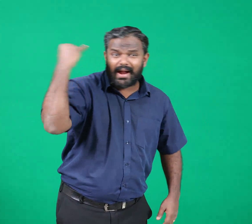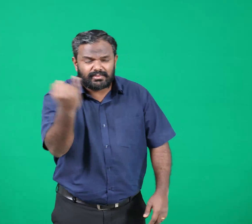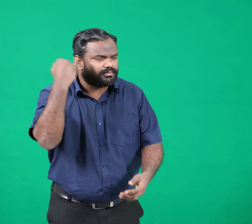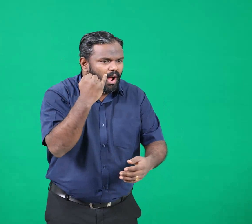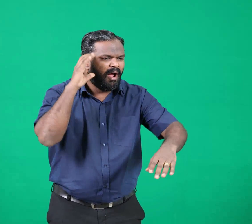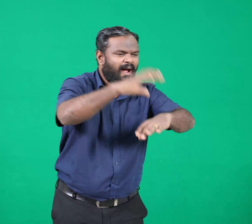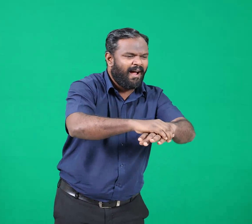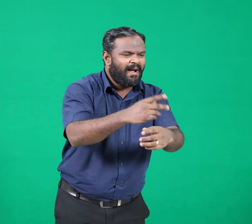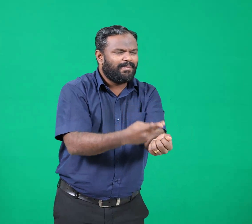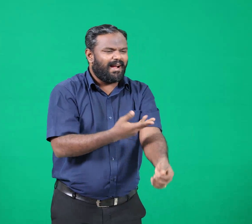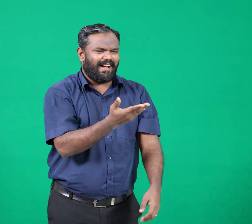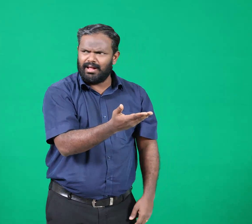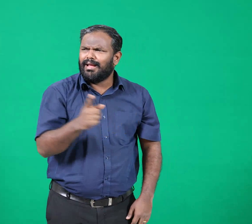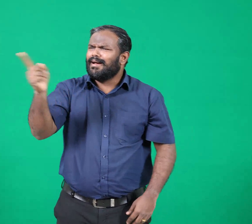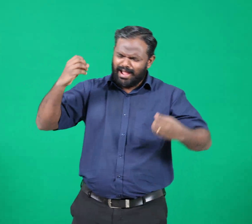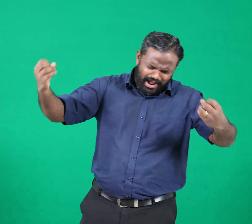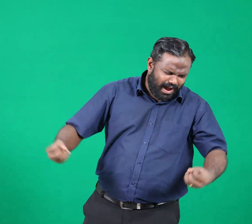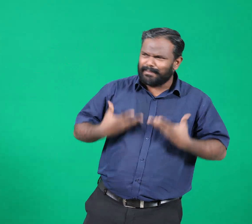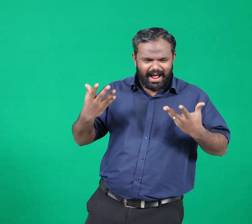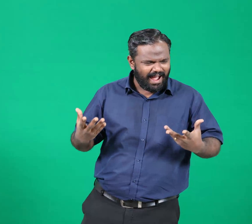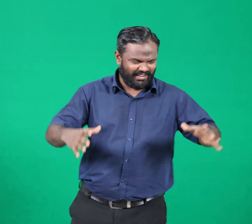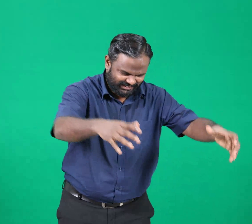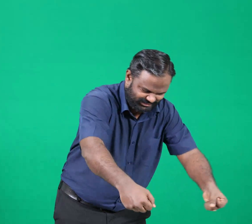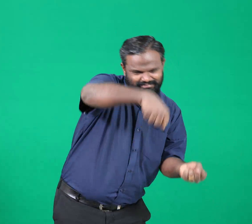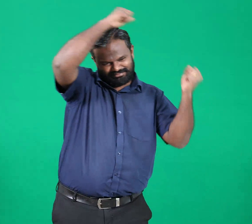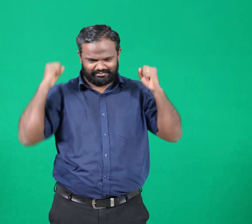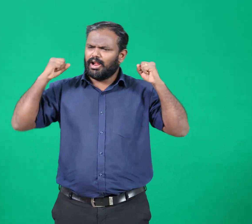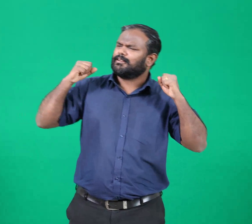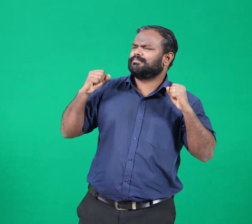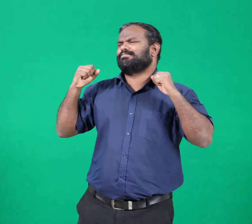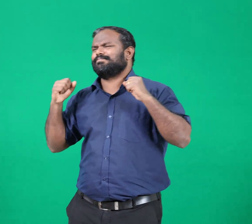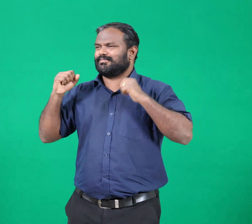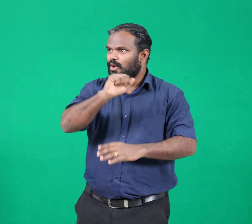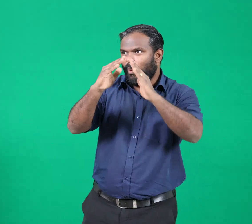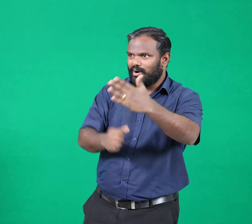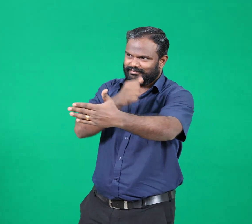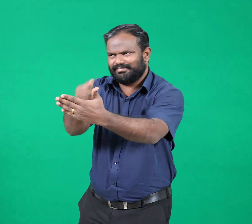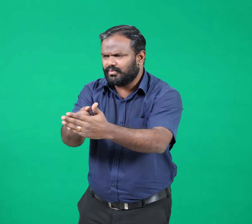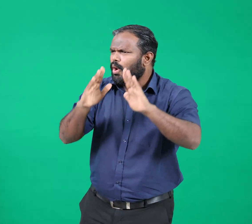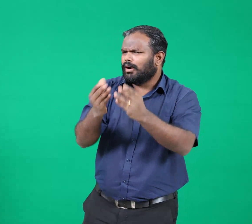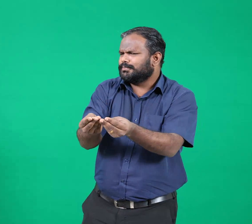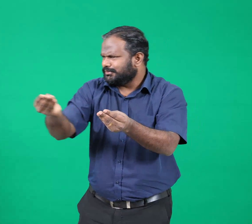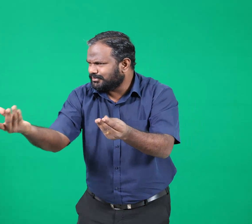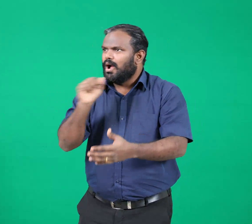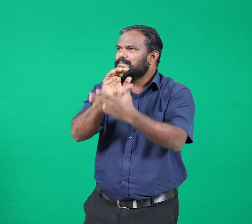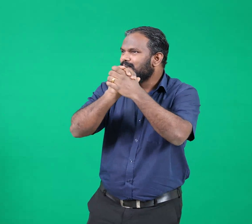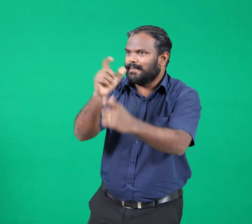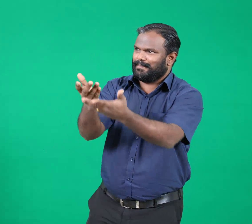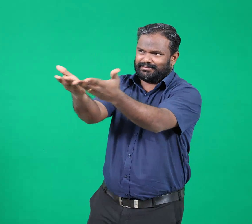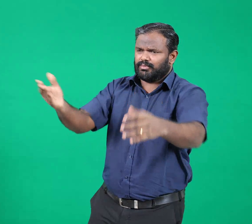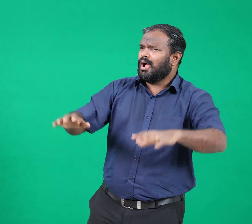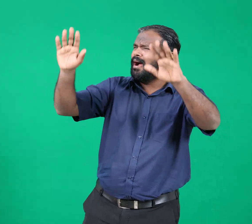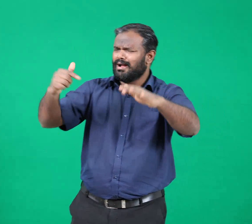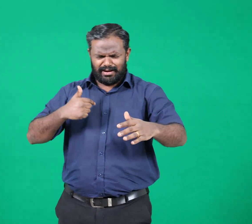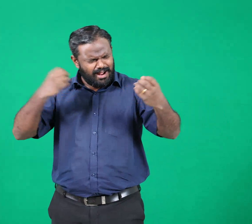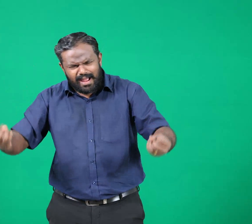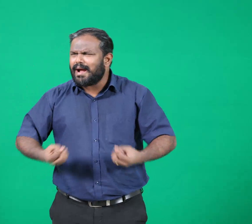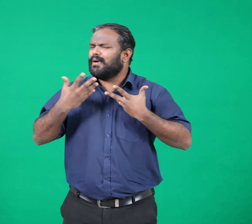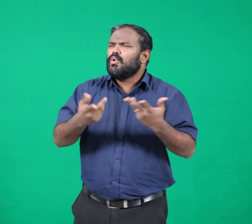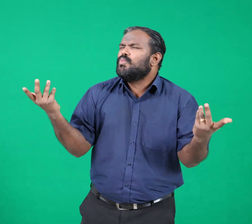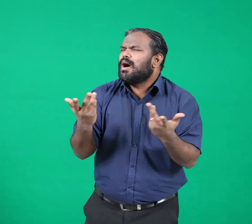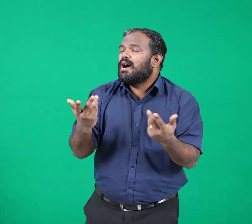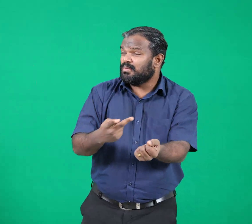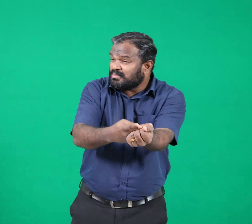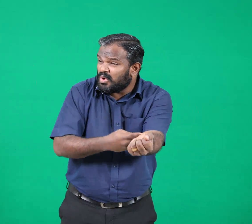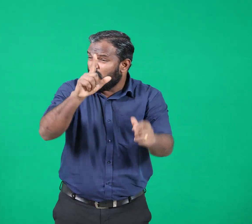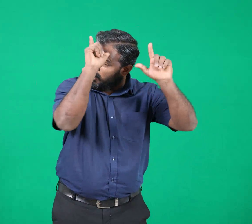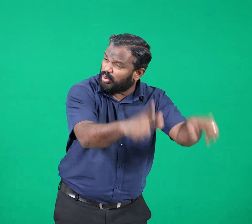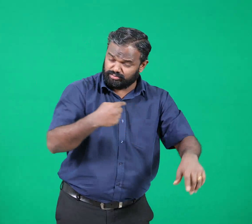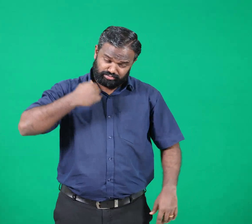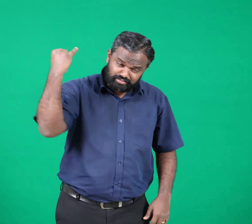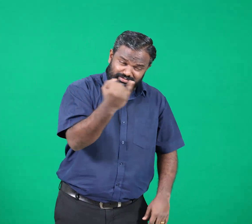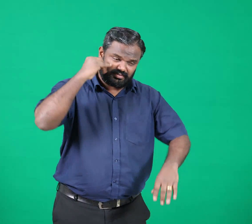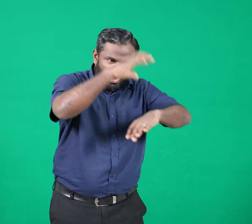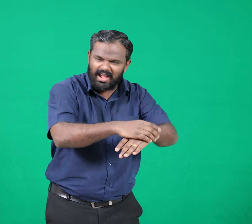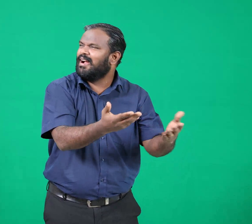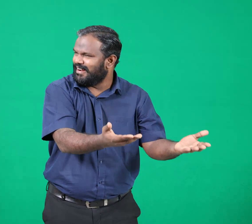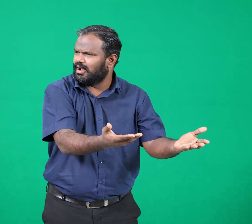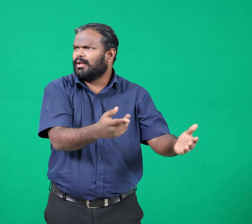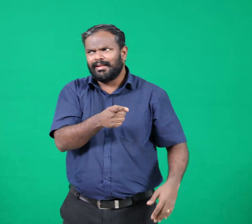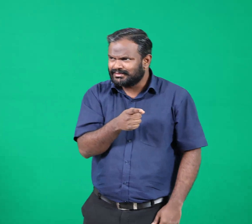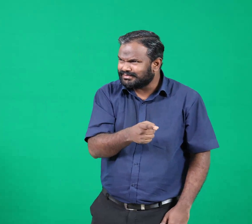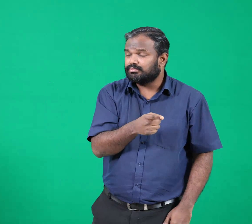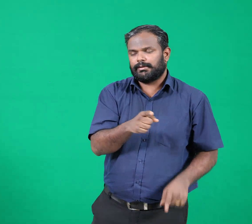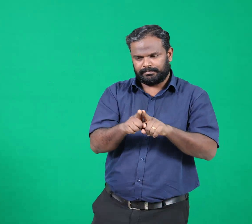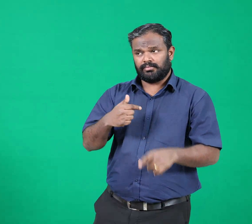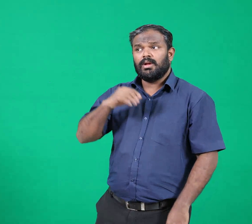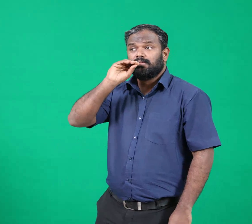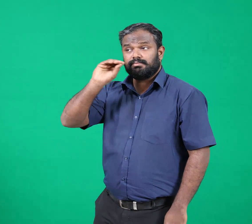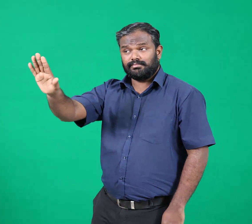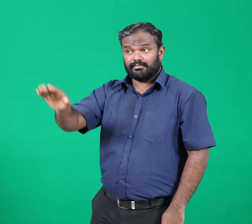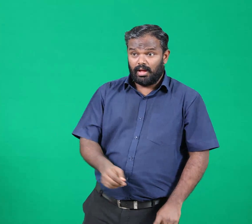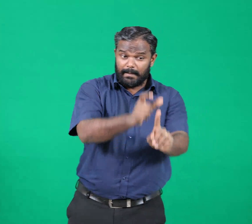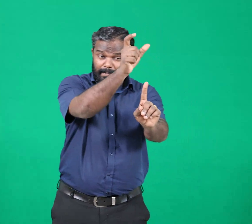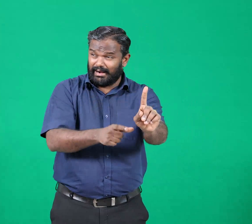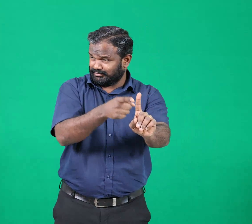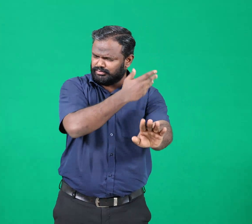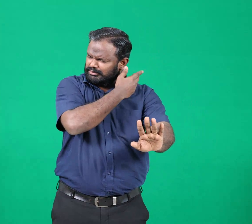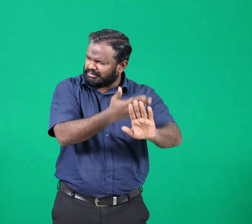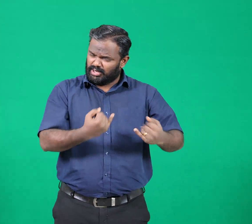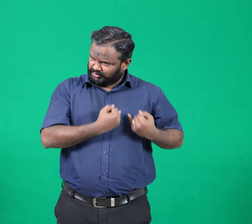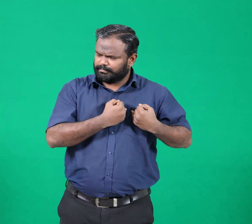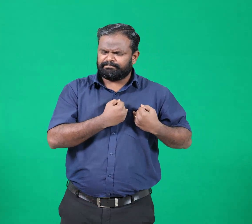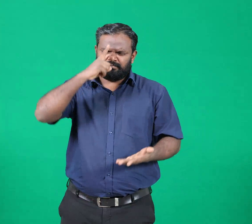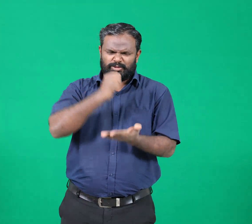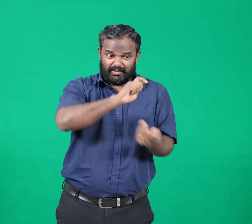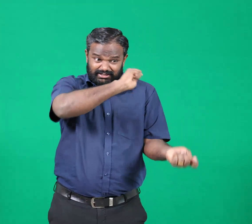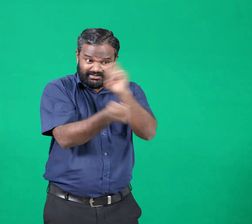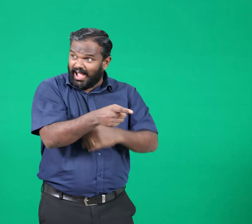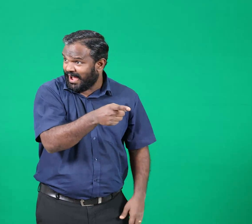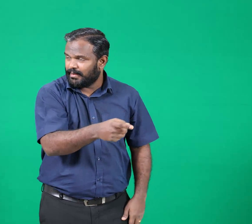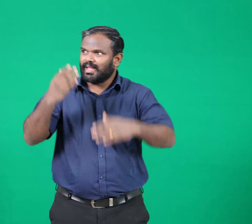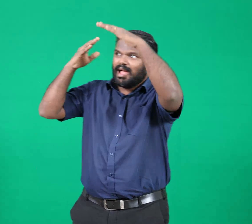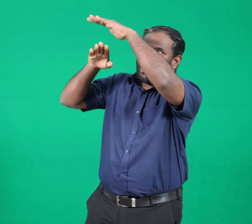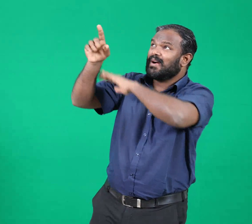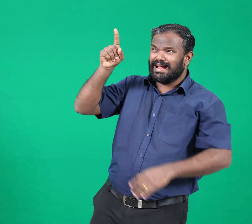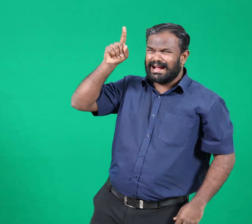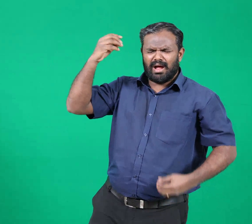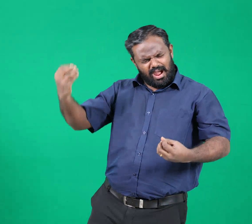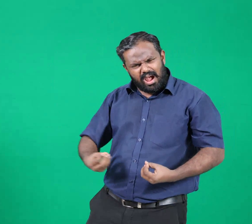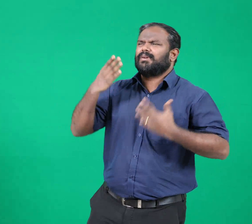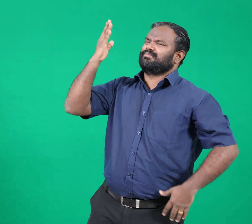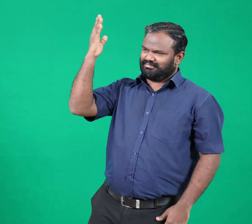And when he finds it, he joyfully puts it on his shoulders, comes home, and calls together his friends and neighbors to tell them, ' Rejoice with me, for I have found my lost sheep!'